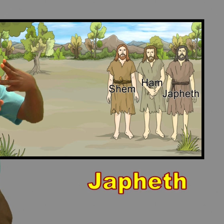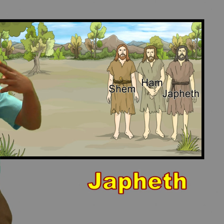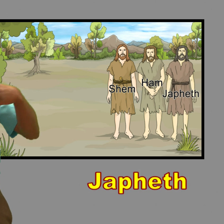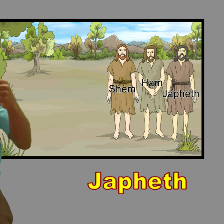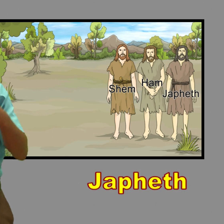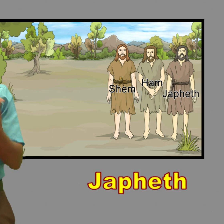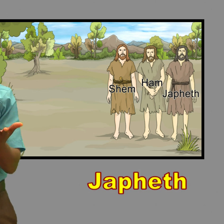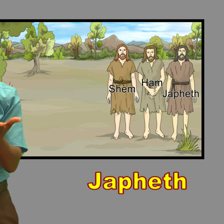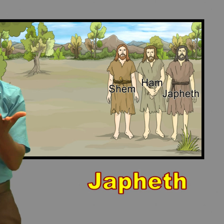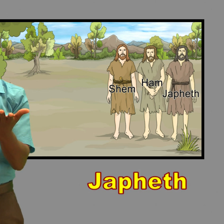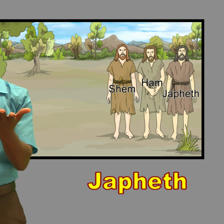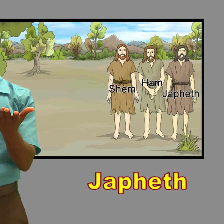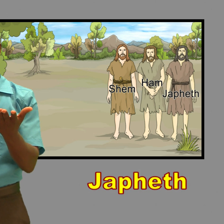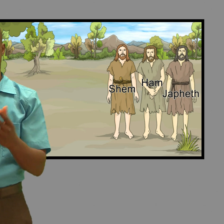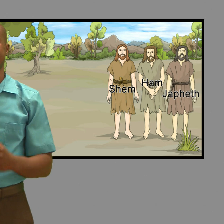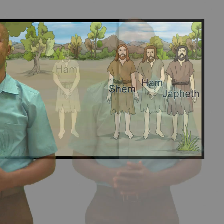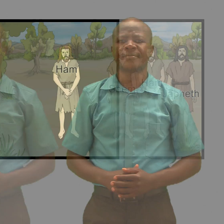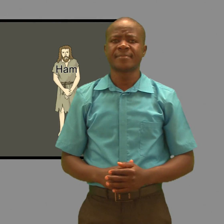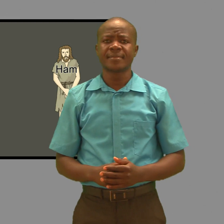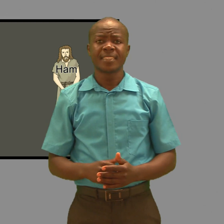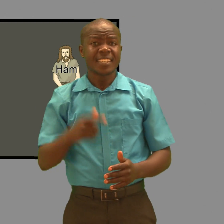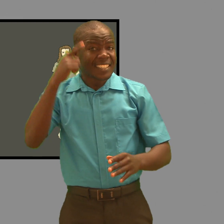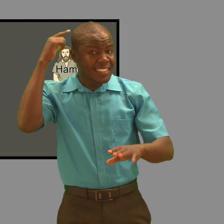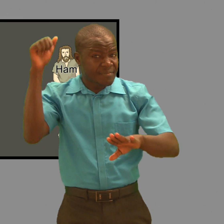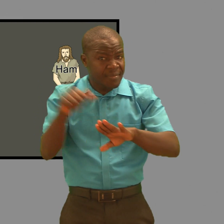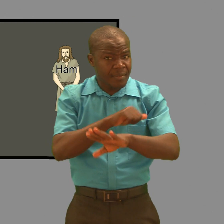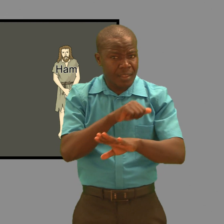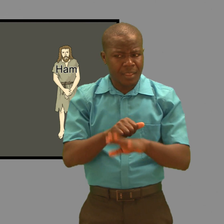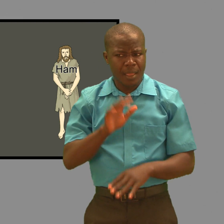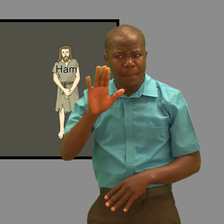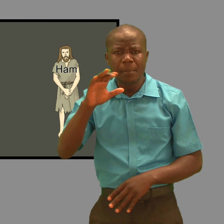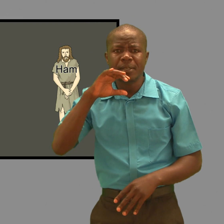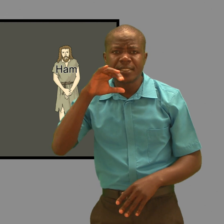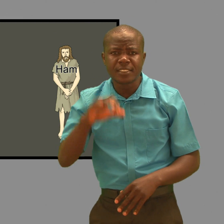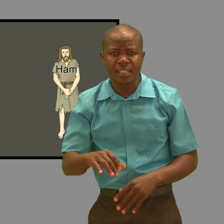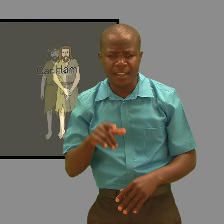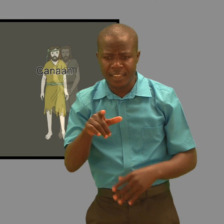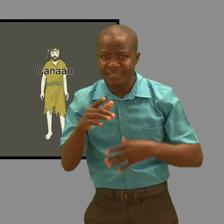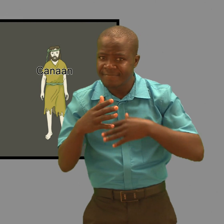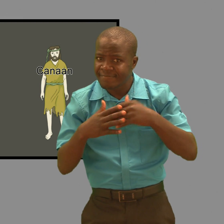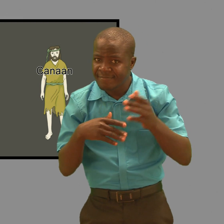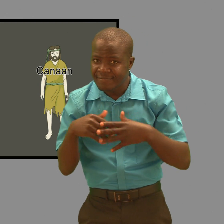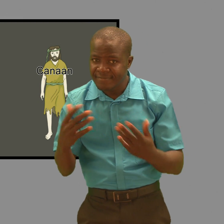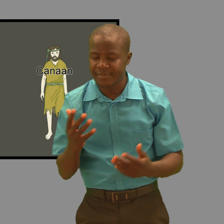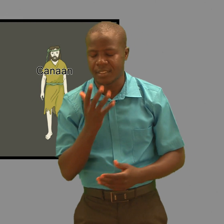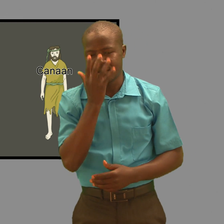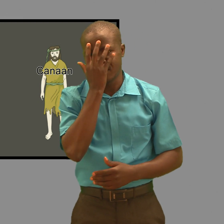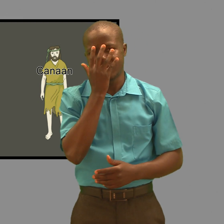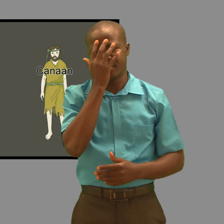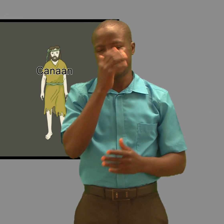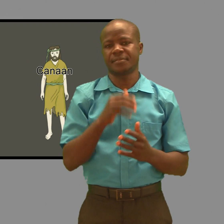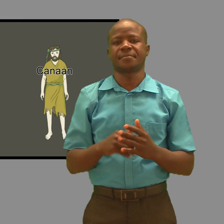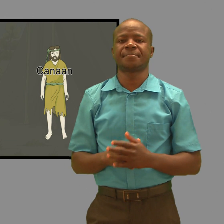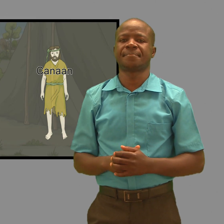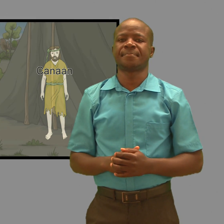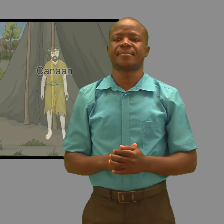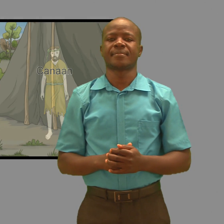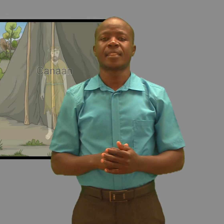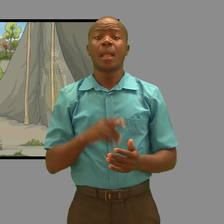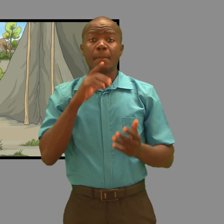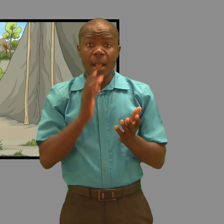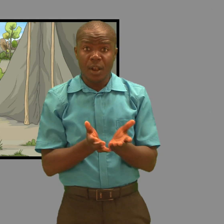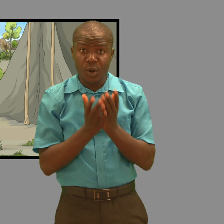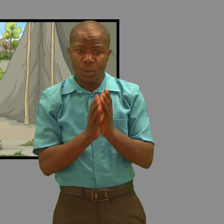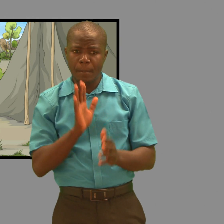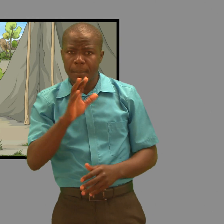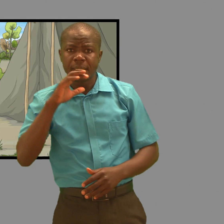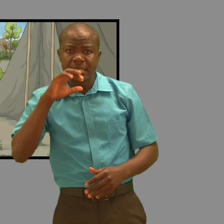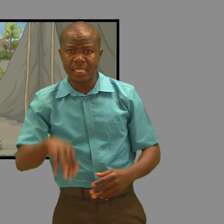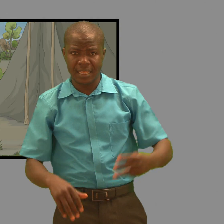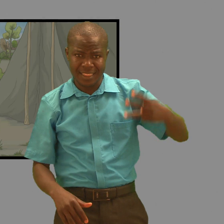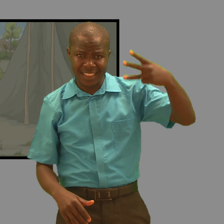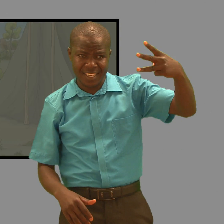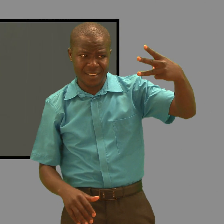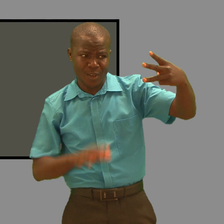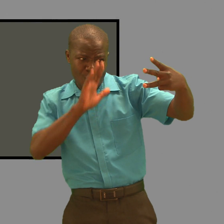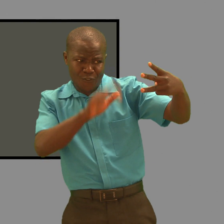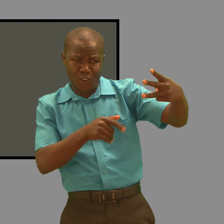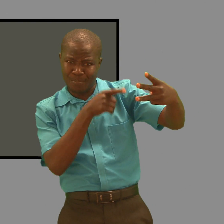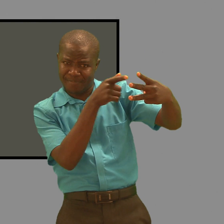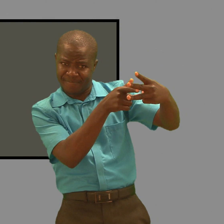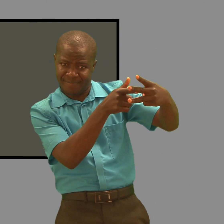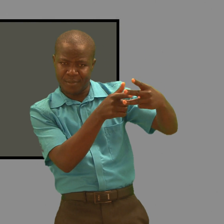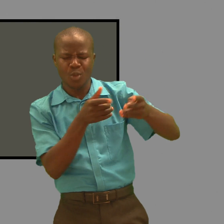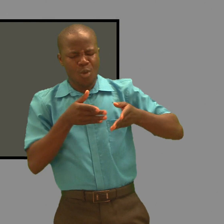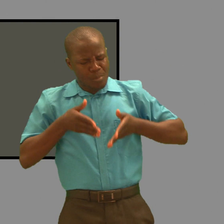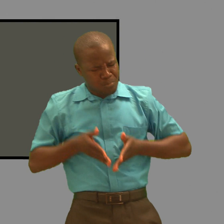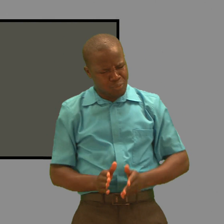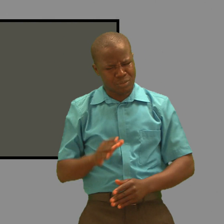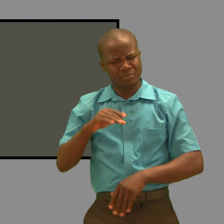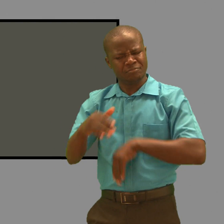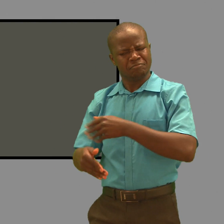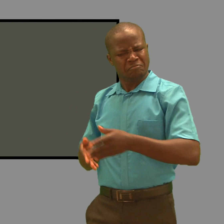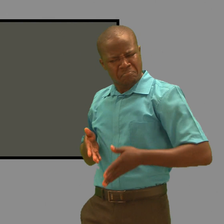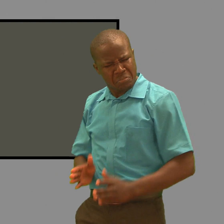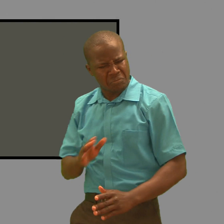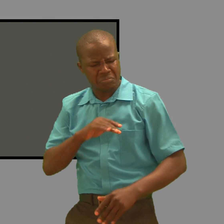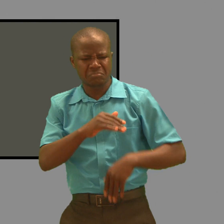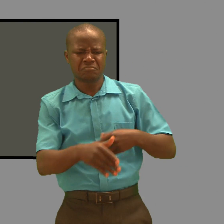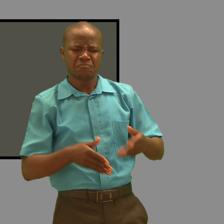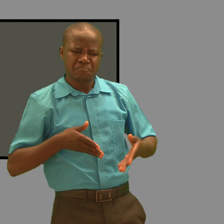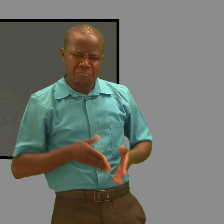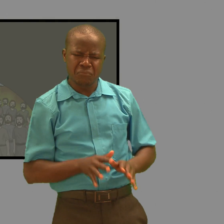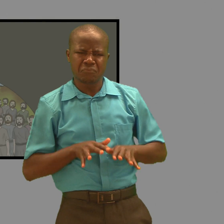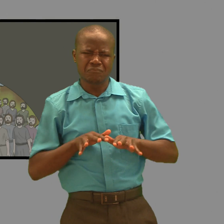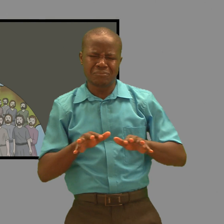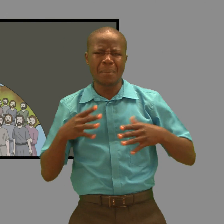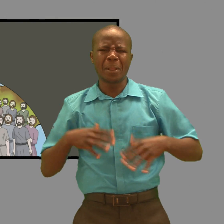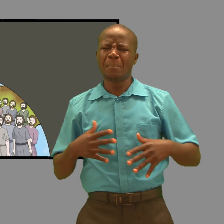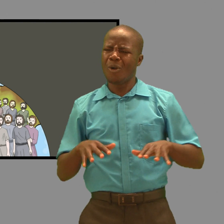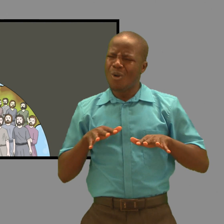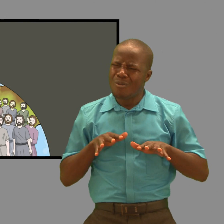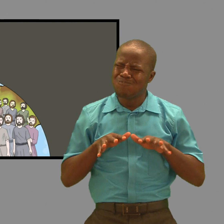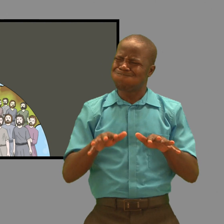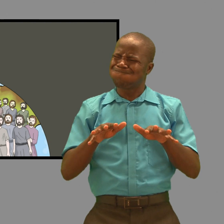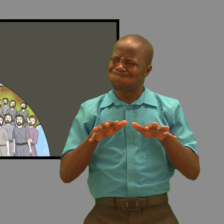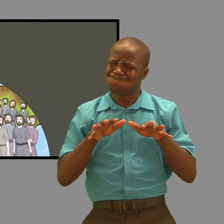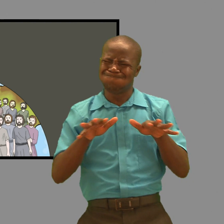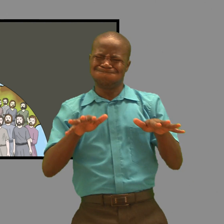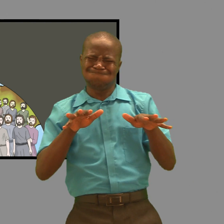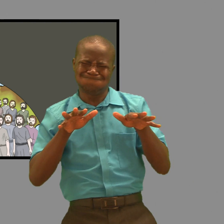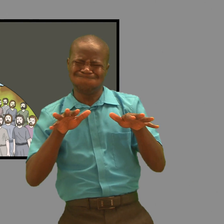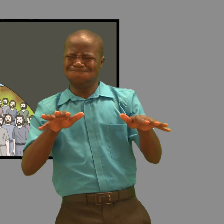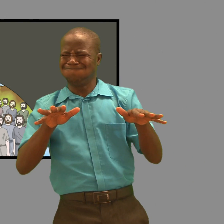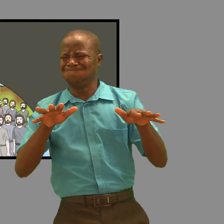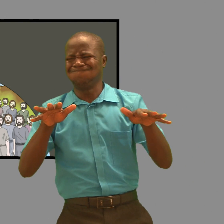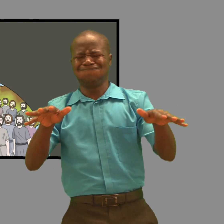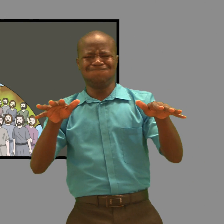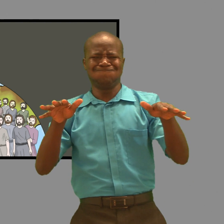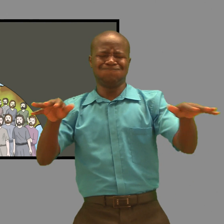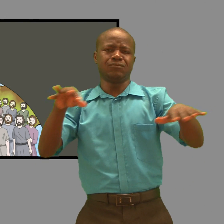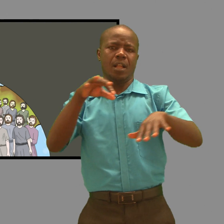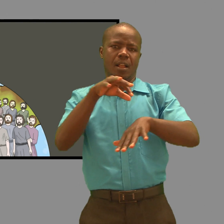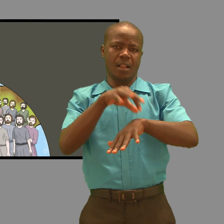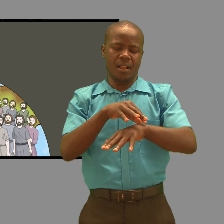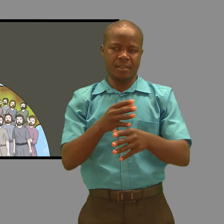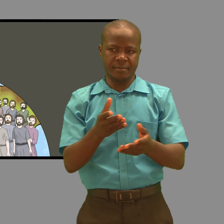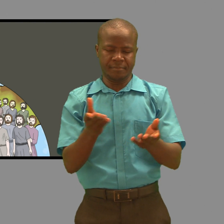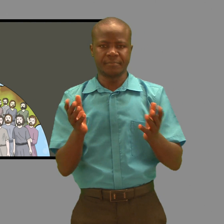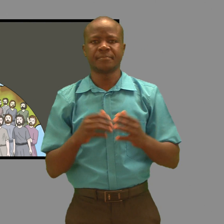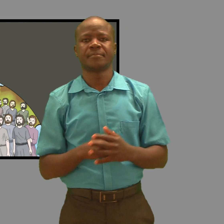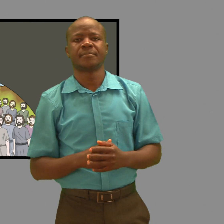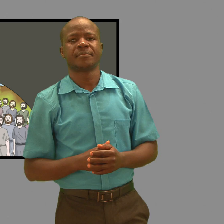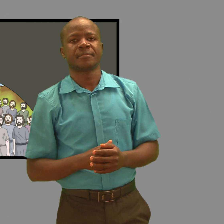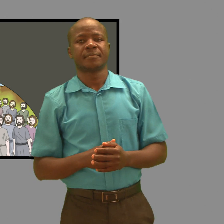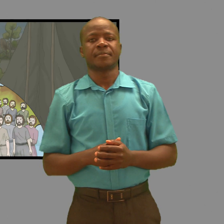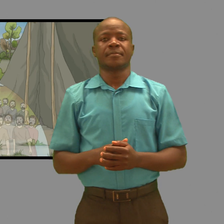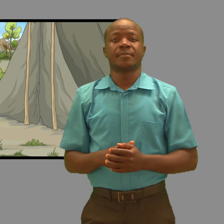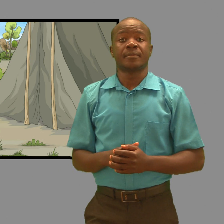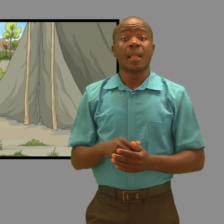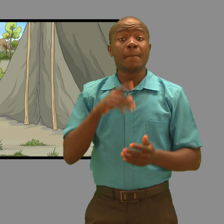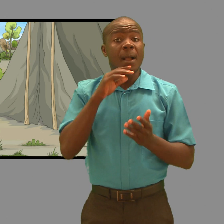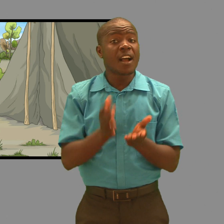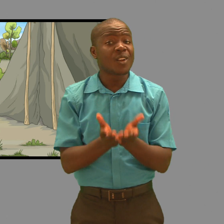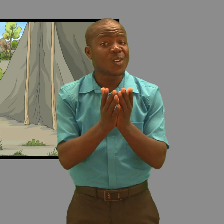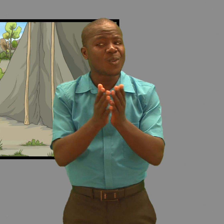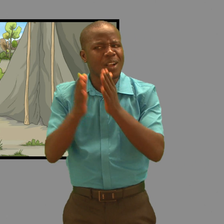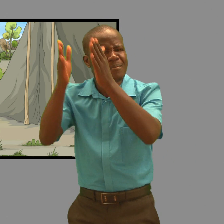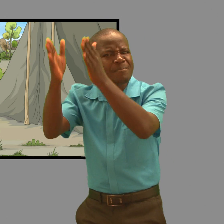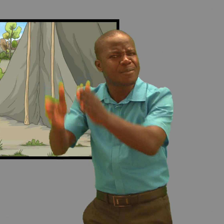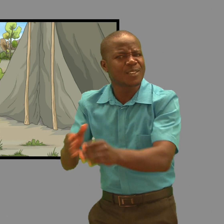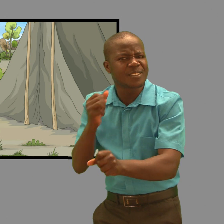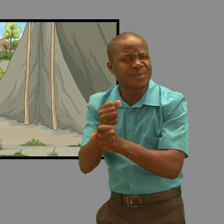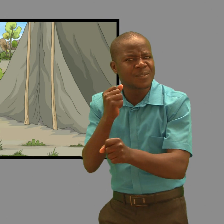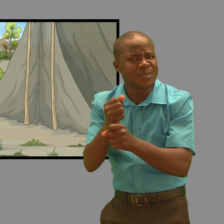And Ham was the father of Canaan. These three were the sons of Noah, and from them the whole earth was populated.